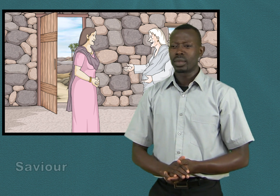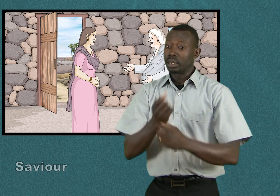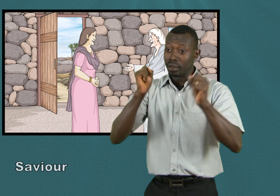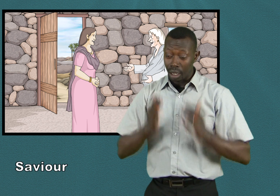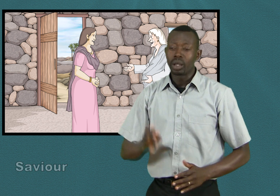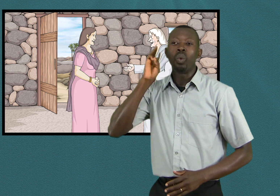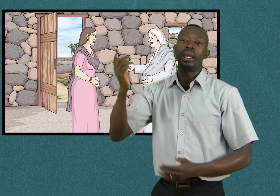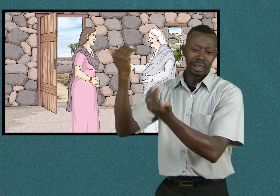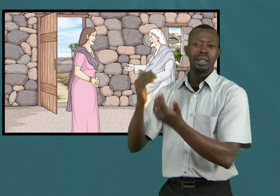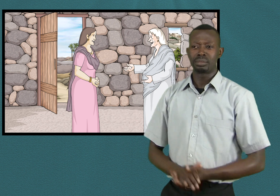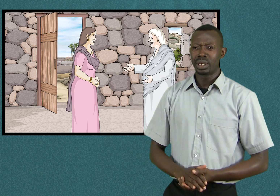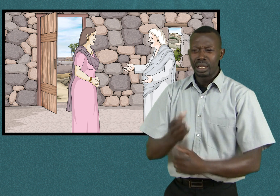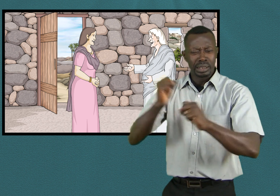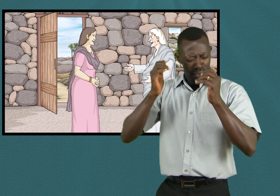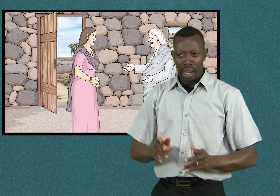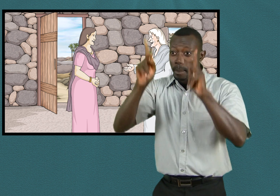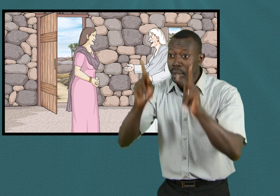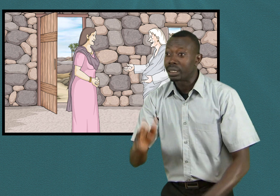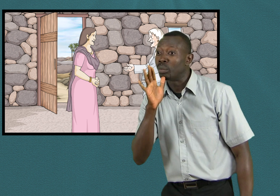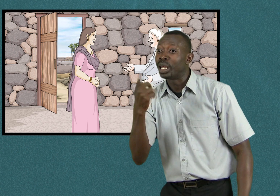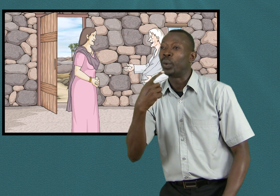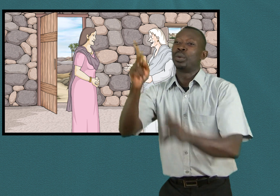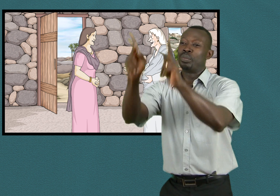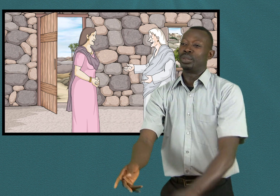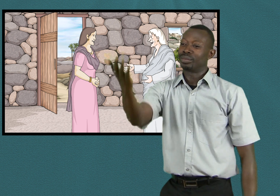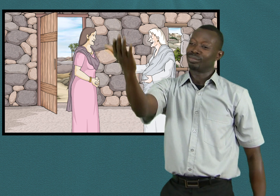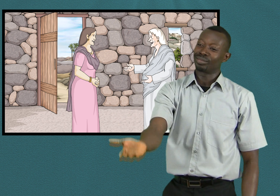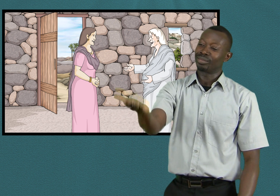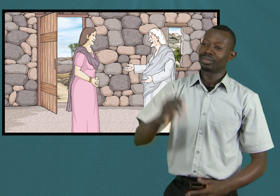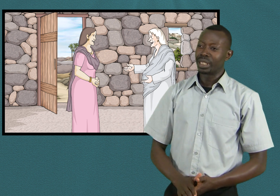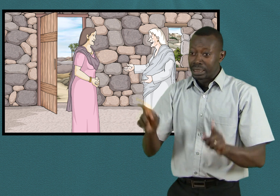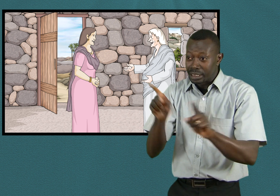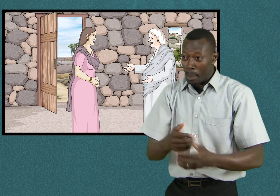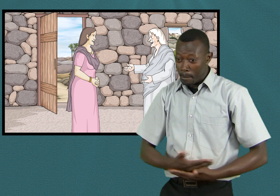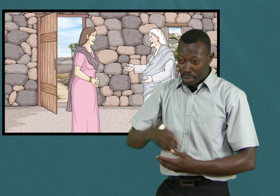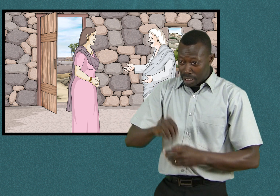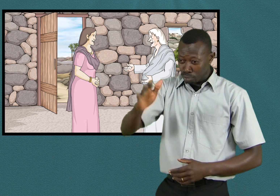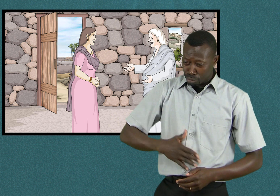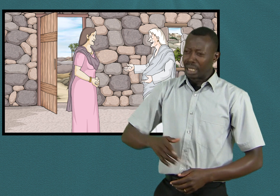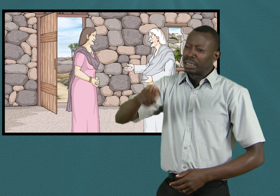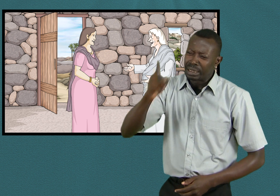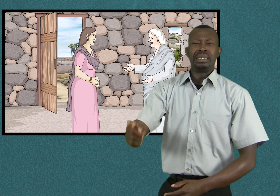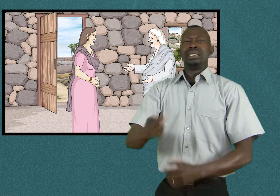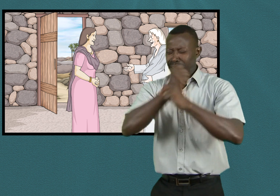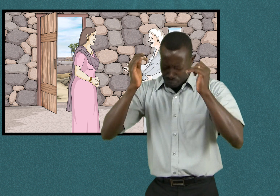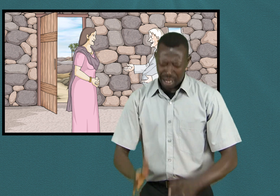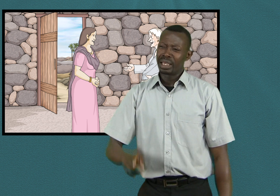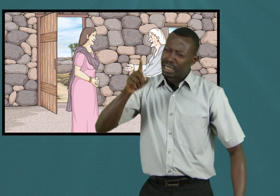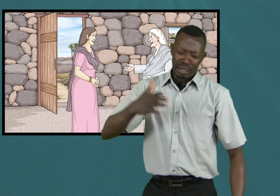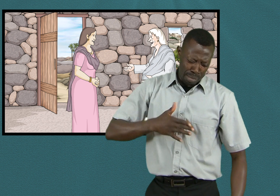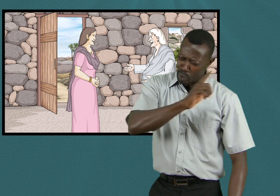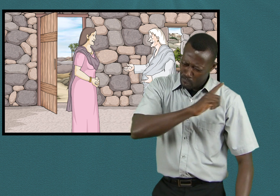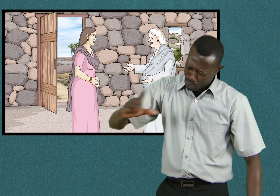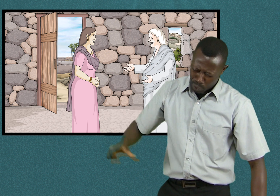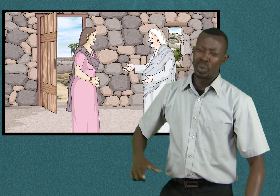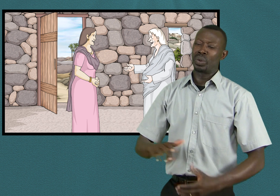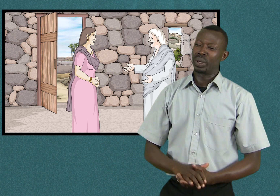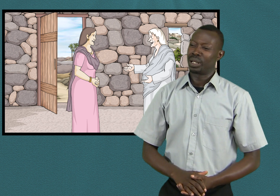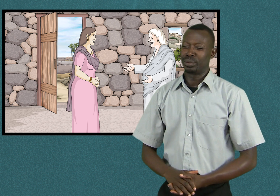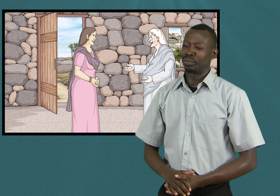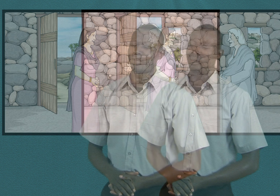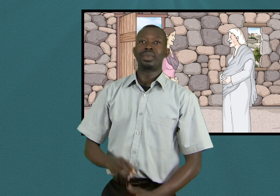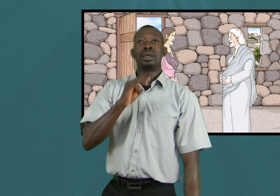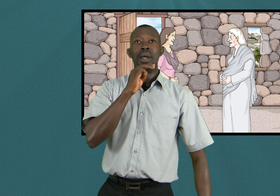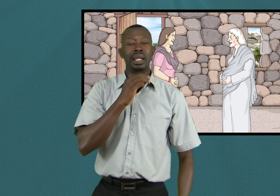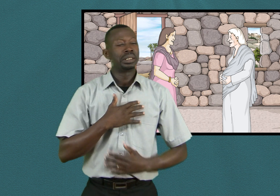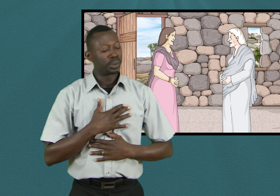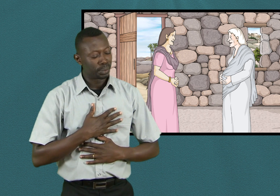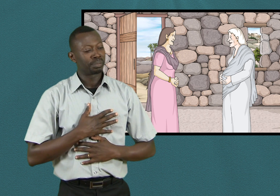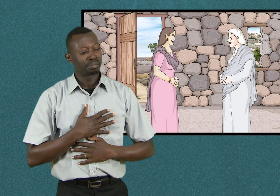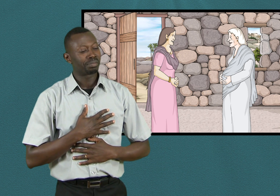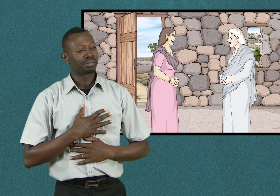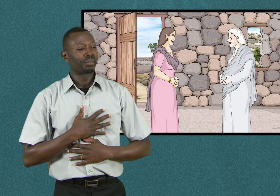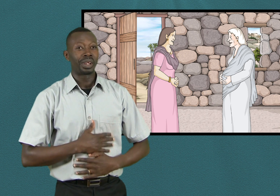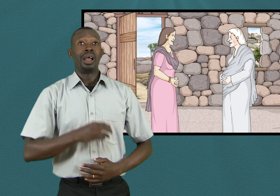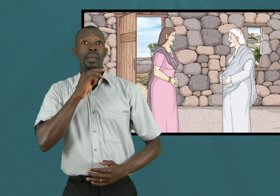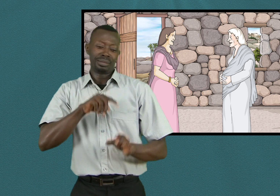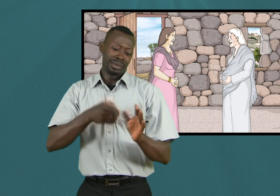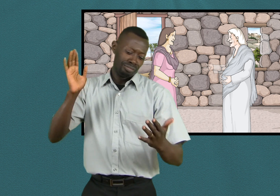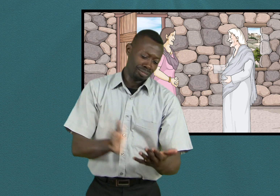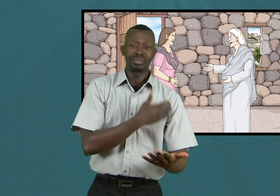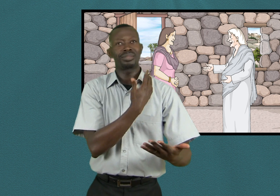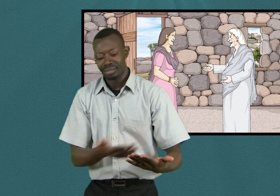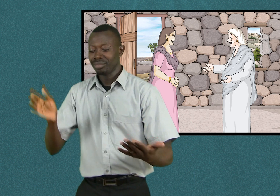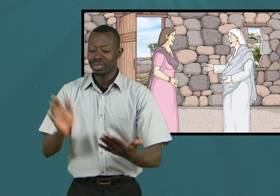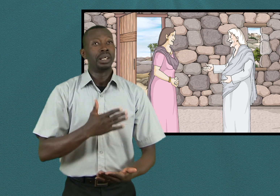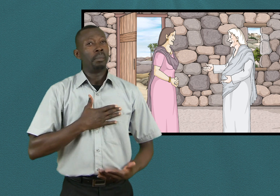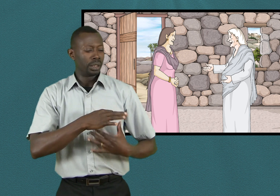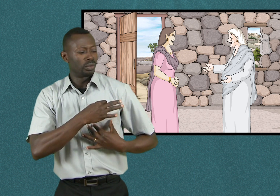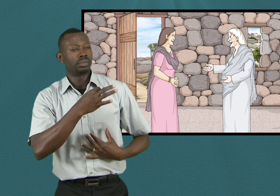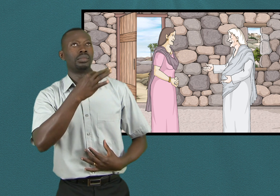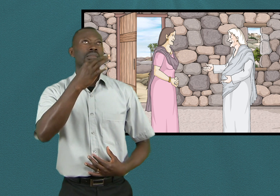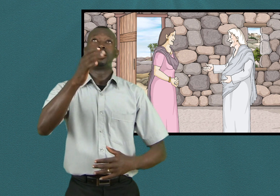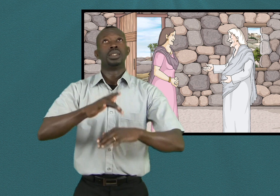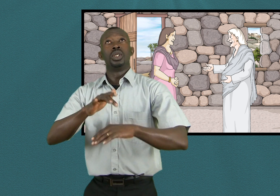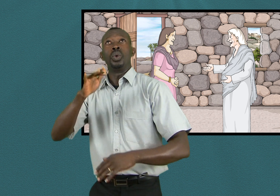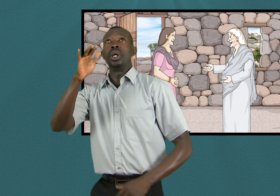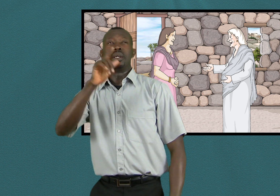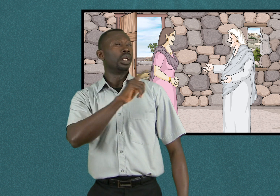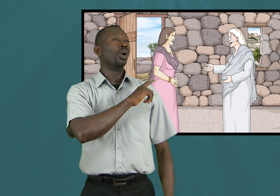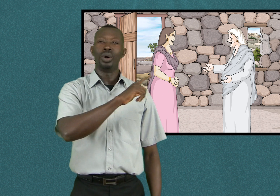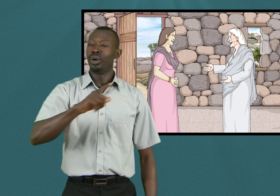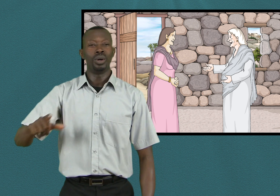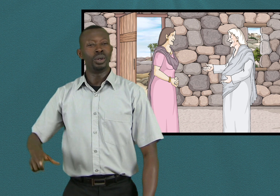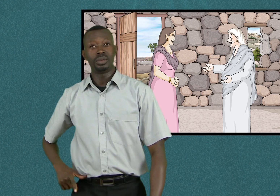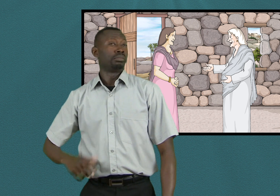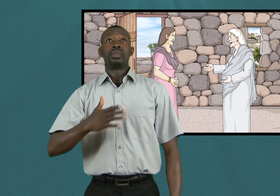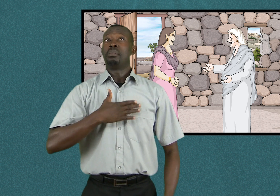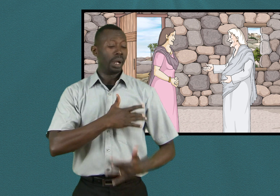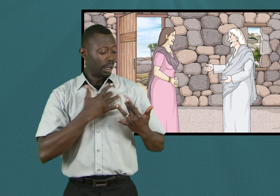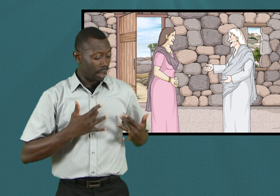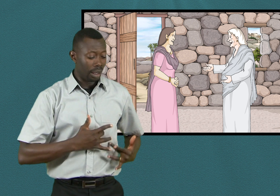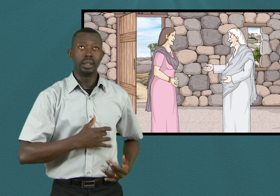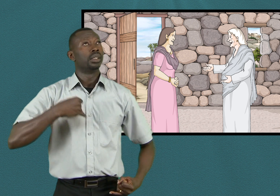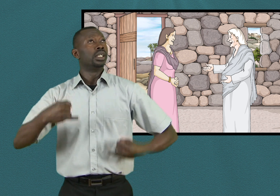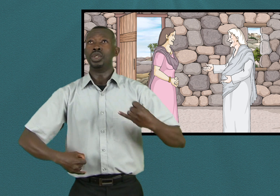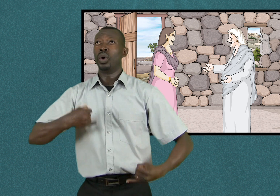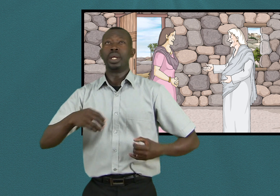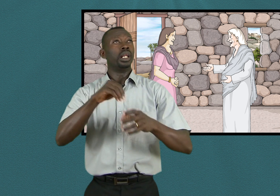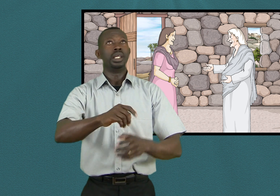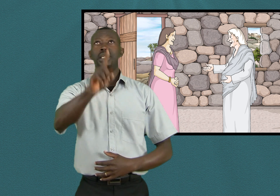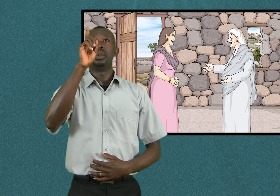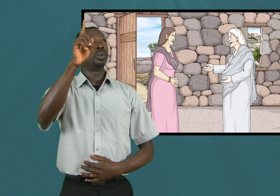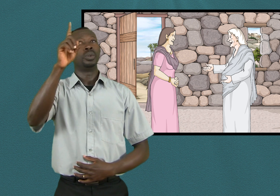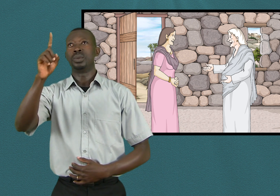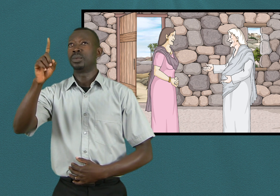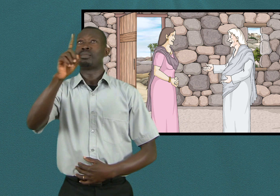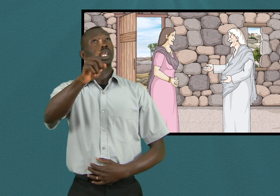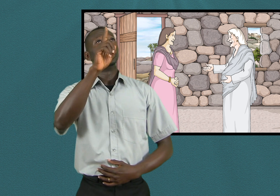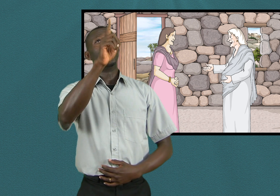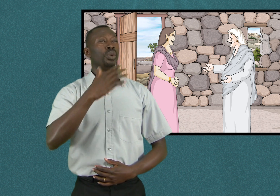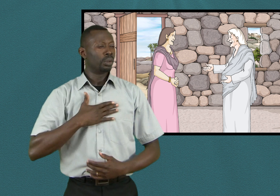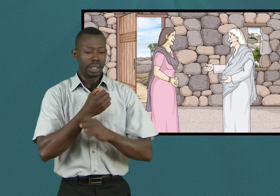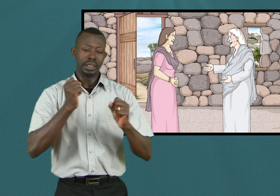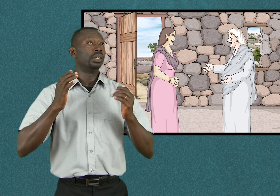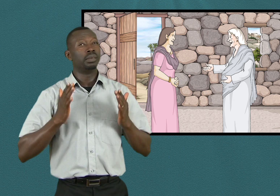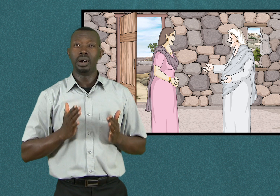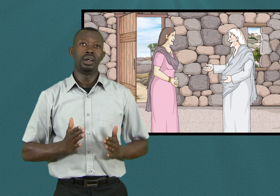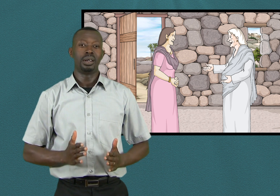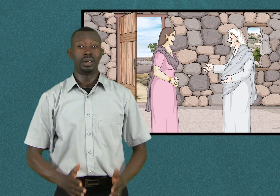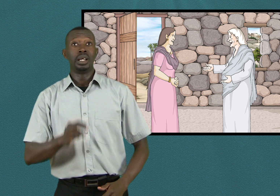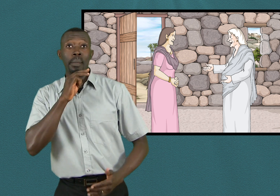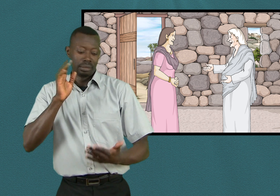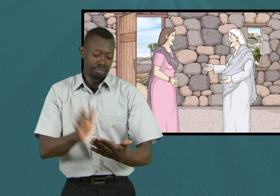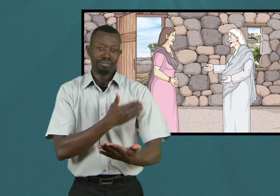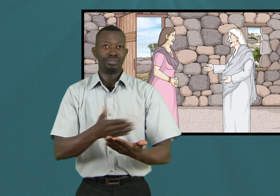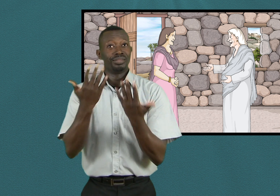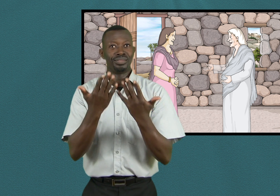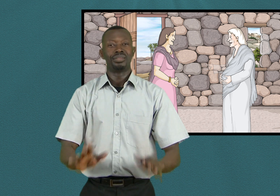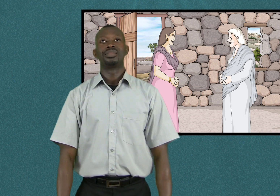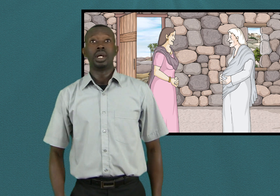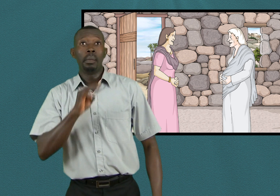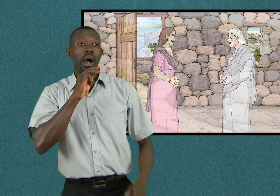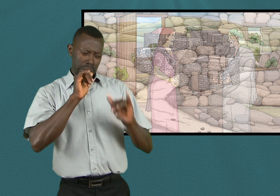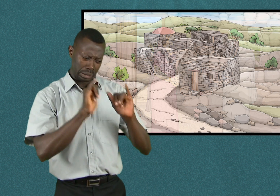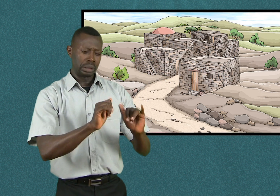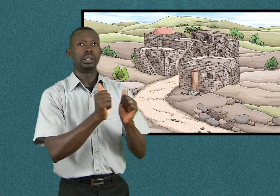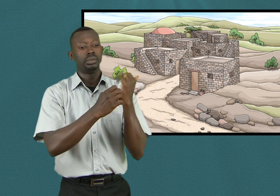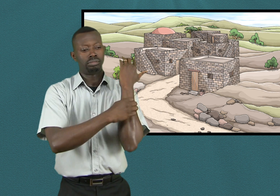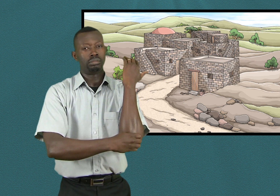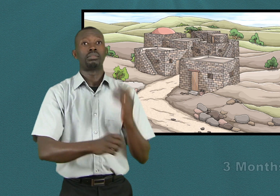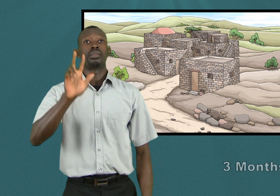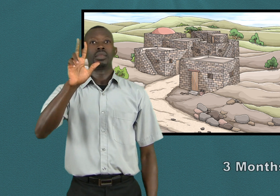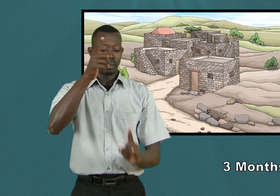He has scattered those who are proud in the thoughts of their hearts. He has brought down rulers from their thrones, but has exalted the humble. He has filled the hungry with good things, but has sent the rich away empty. He has helped His servant Israel, remembering to be merciful, as He promised to our fathers, to Abraham and his descendants forever.”